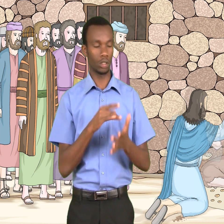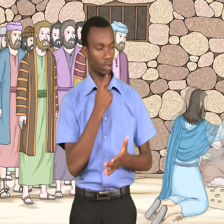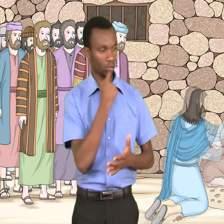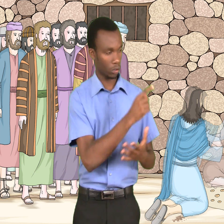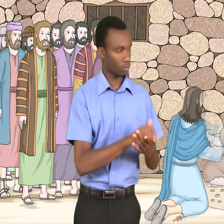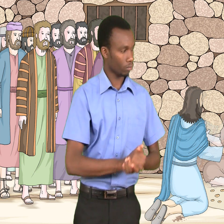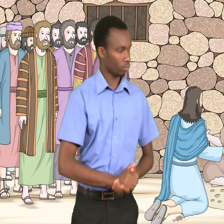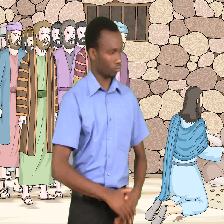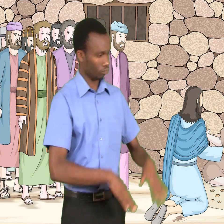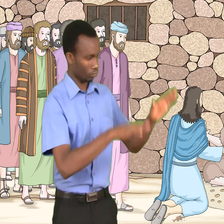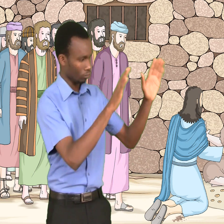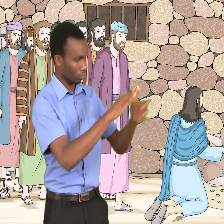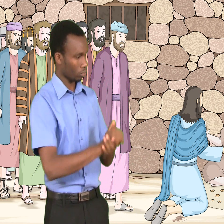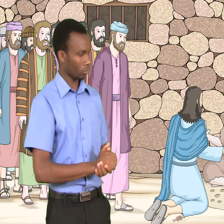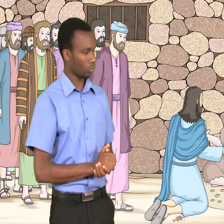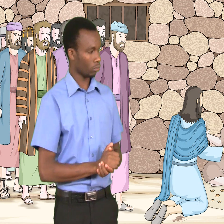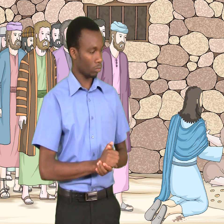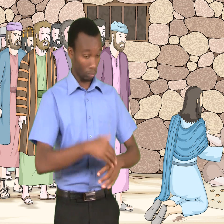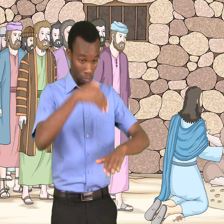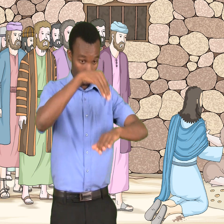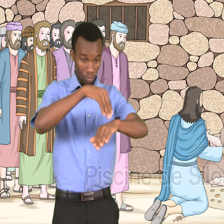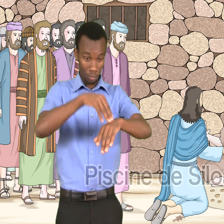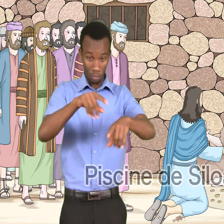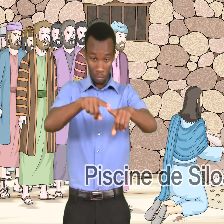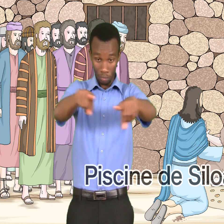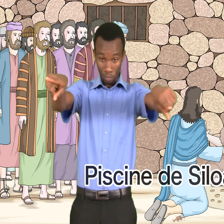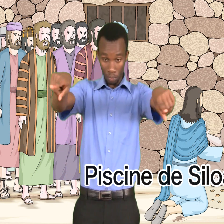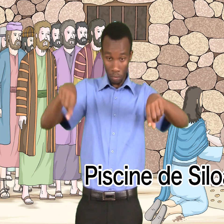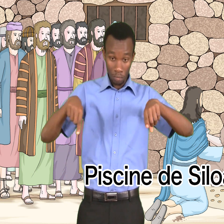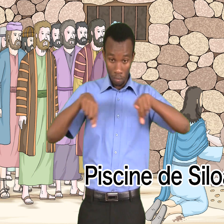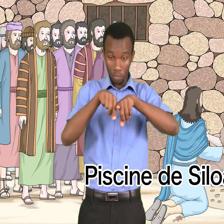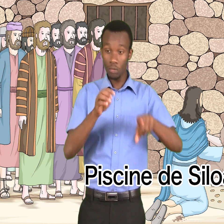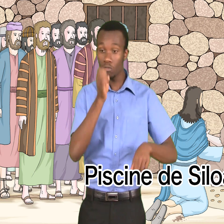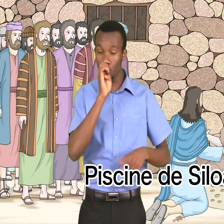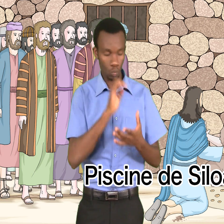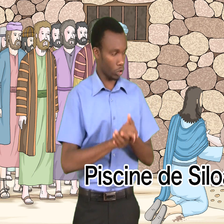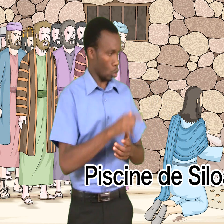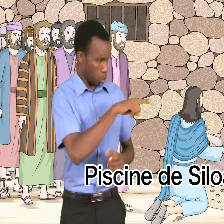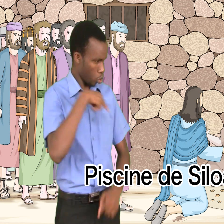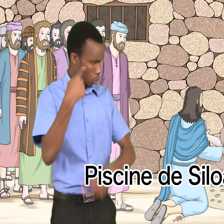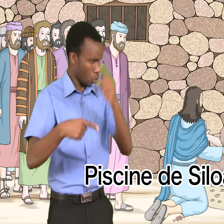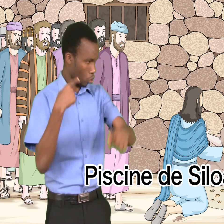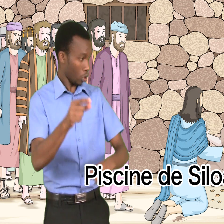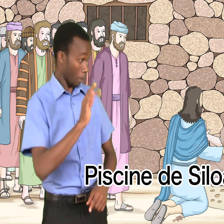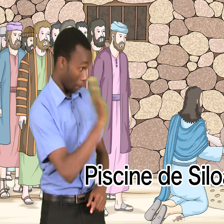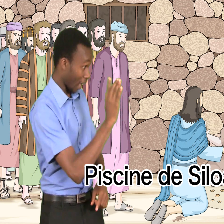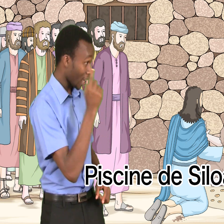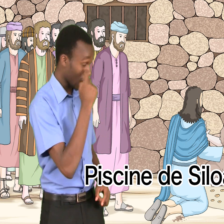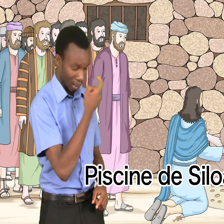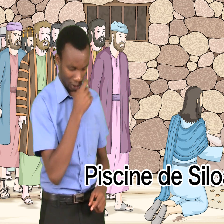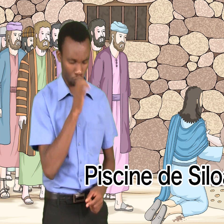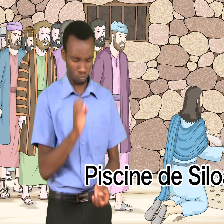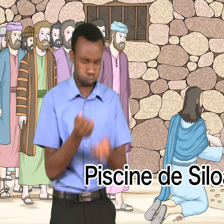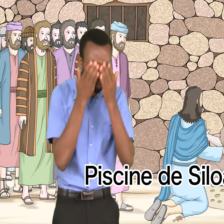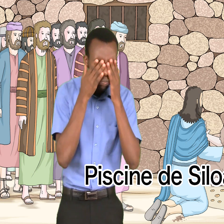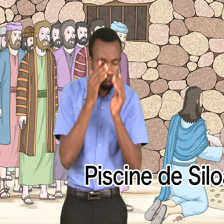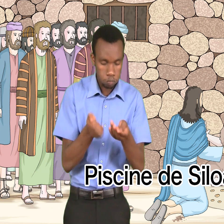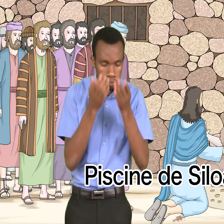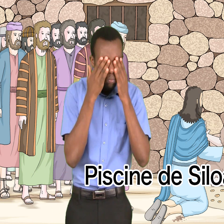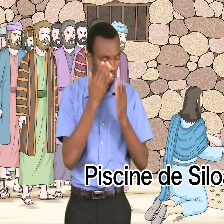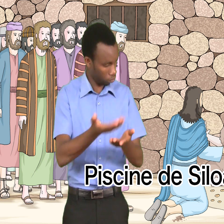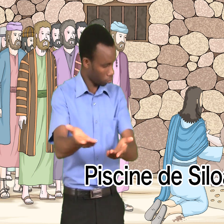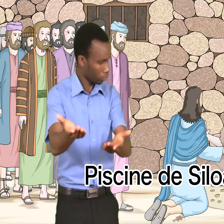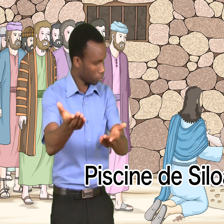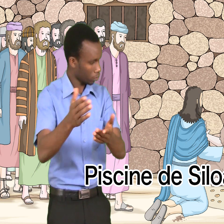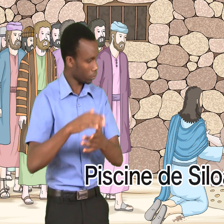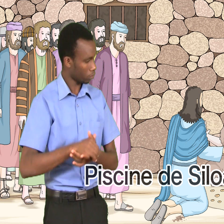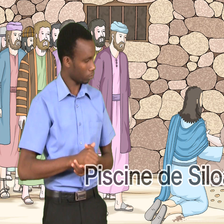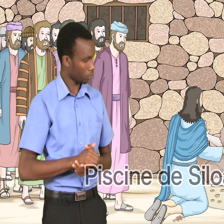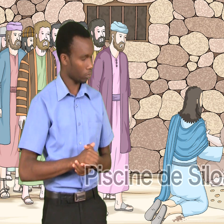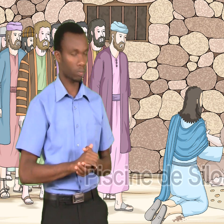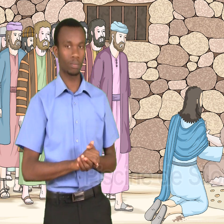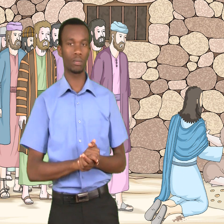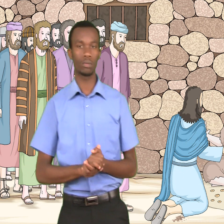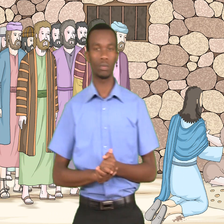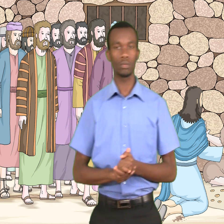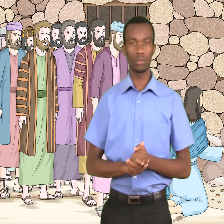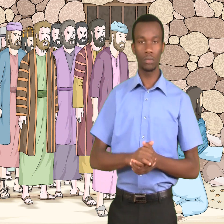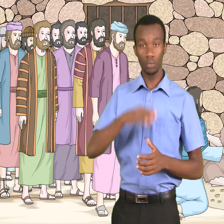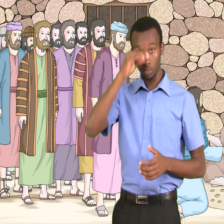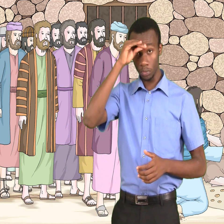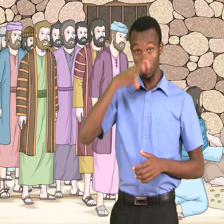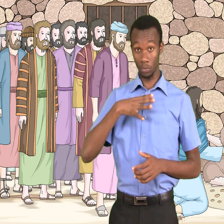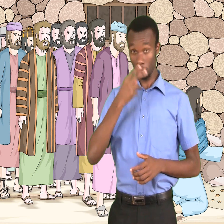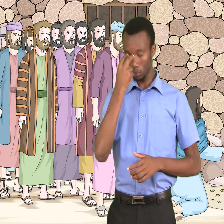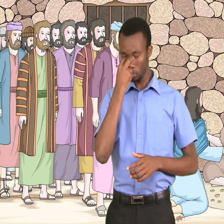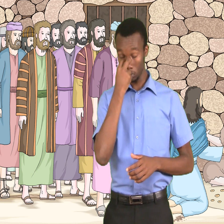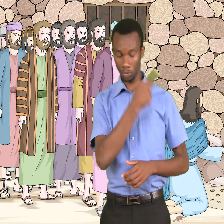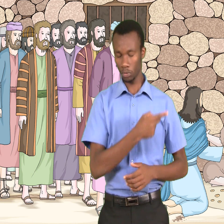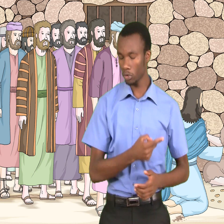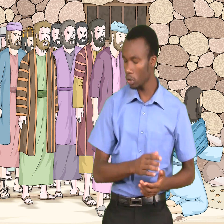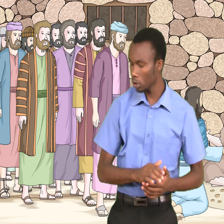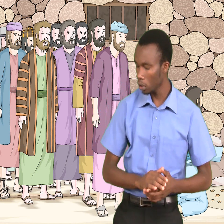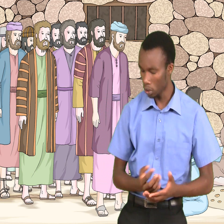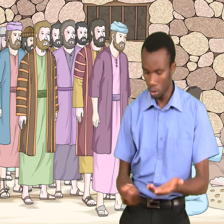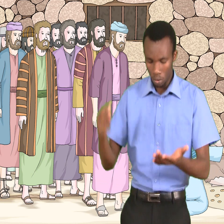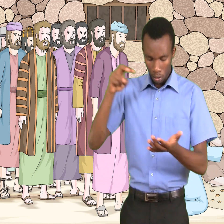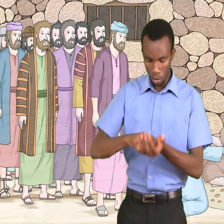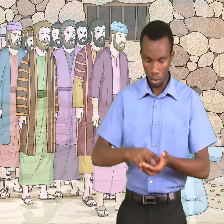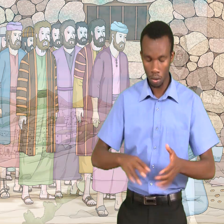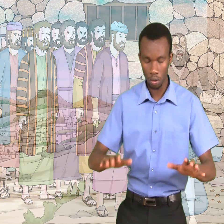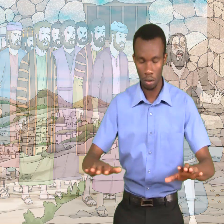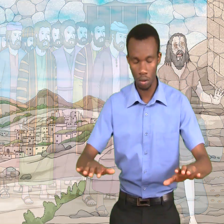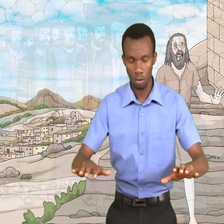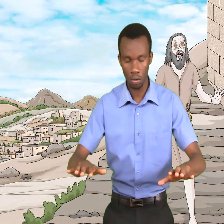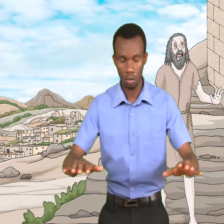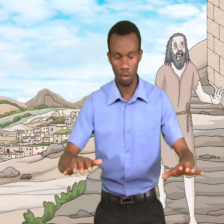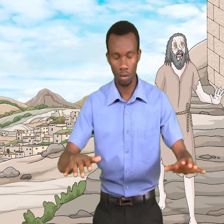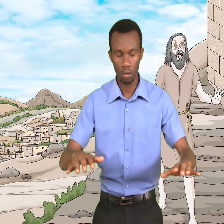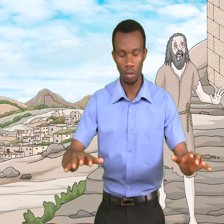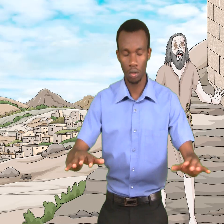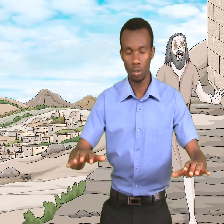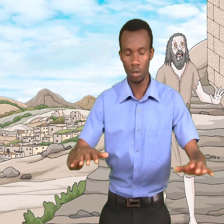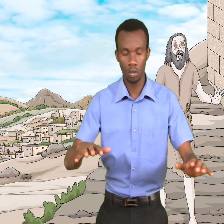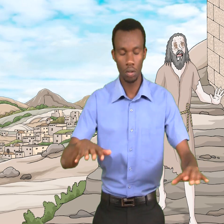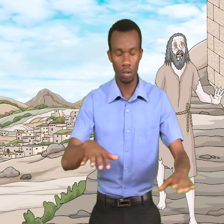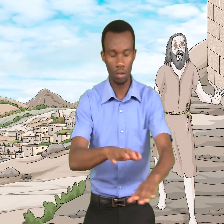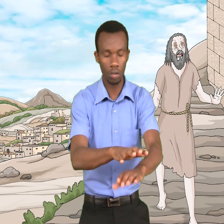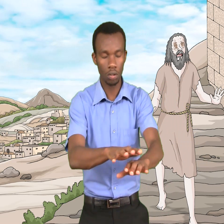Then He told him, “Go, wash in the Pool of Siloam” (which means “Sent”).